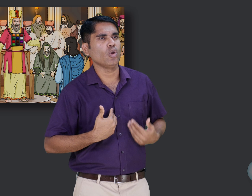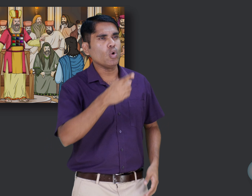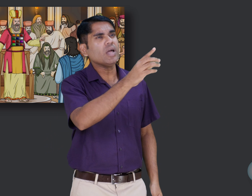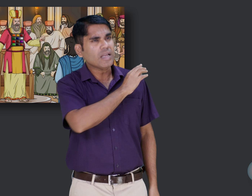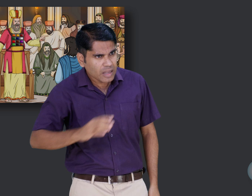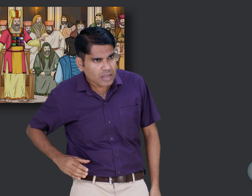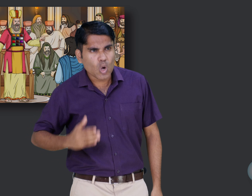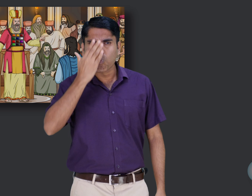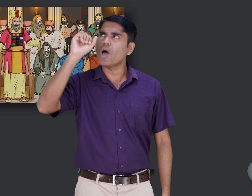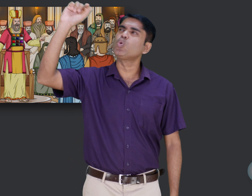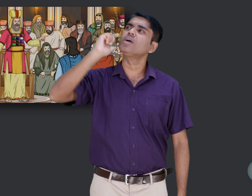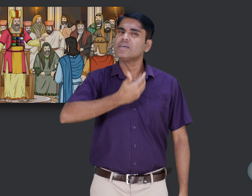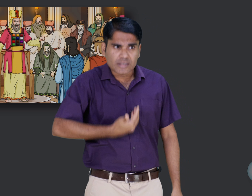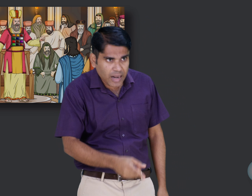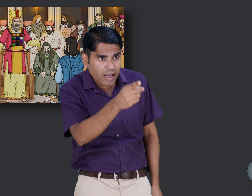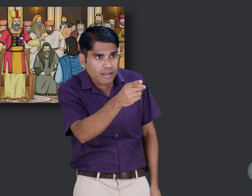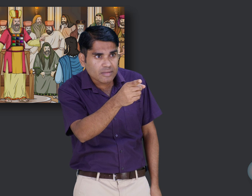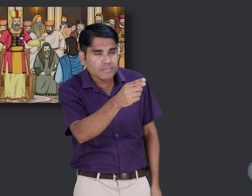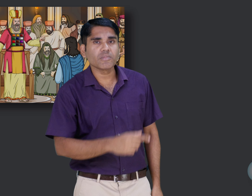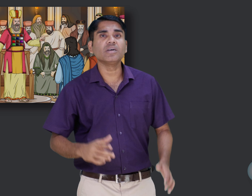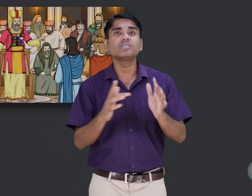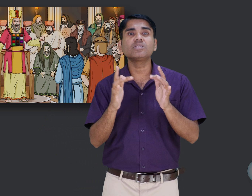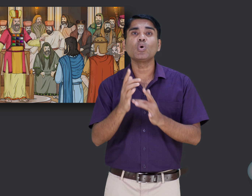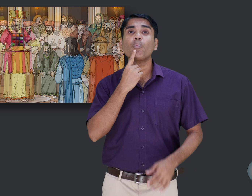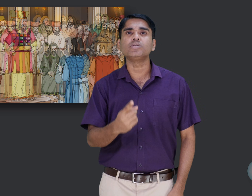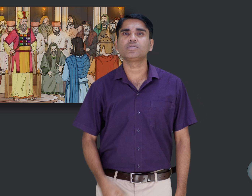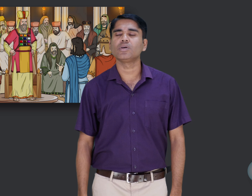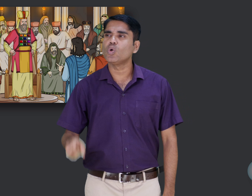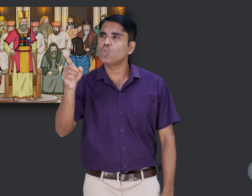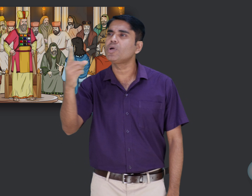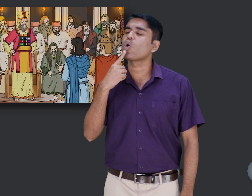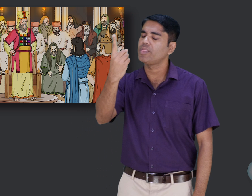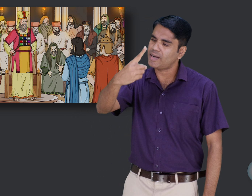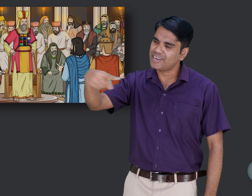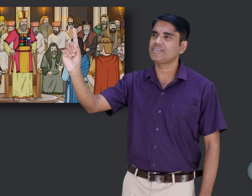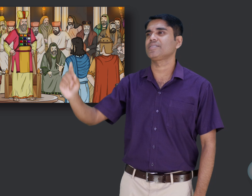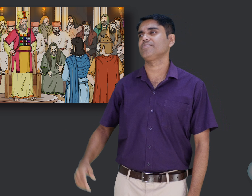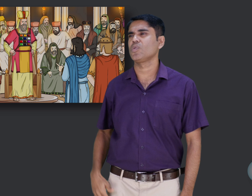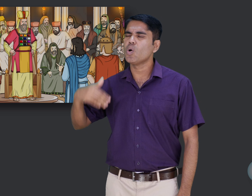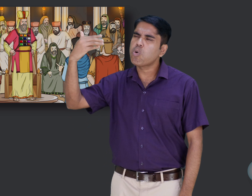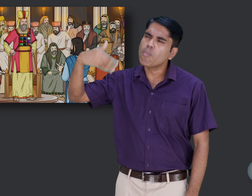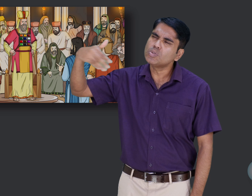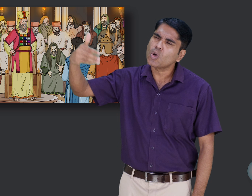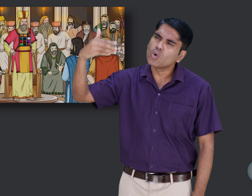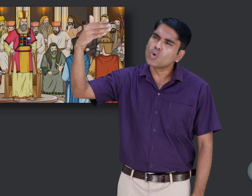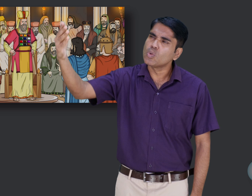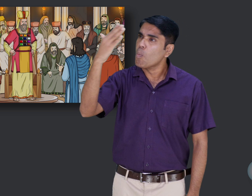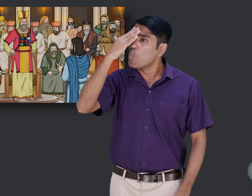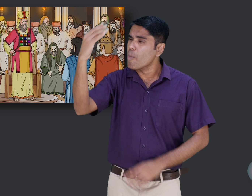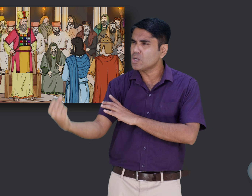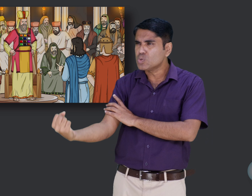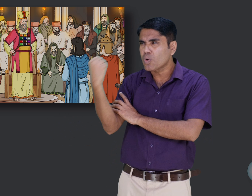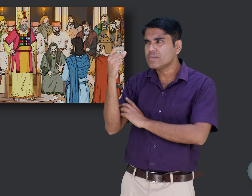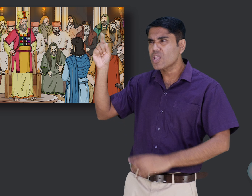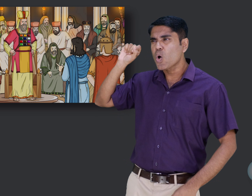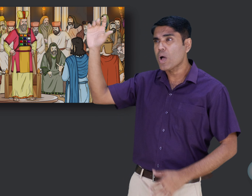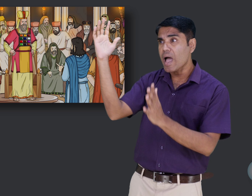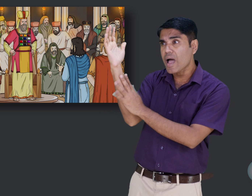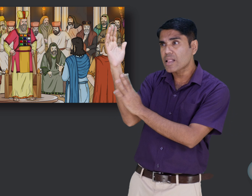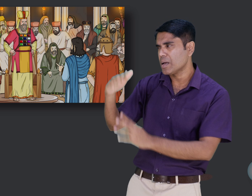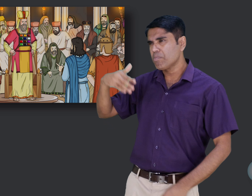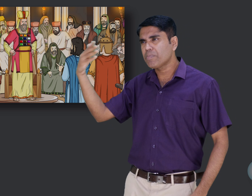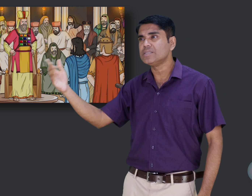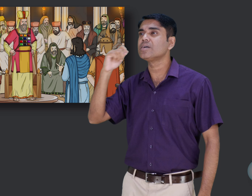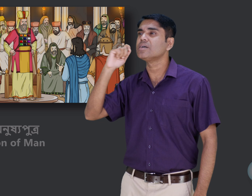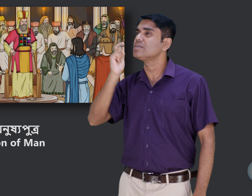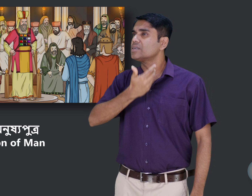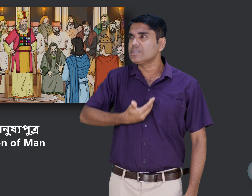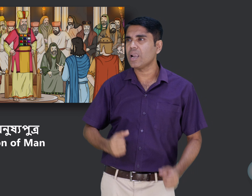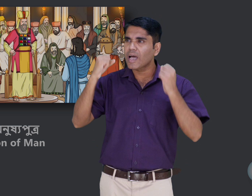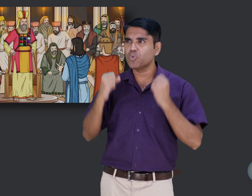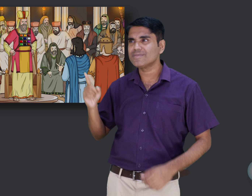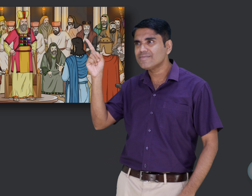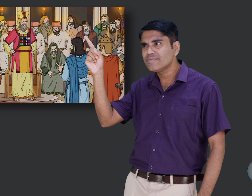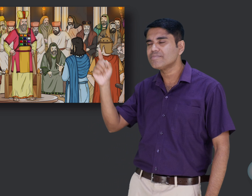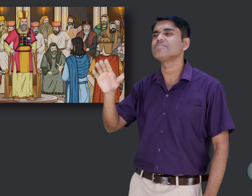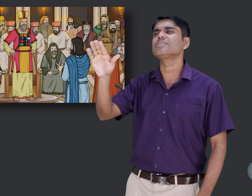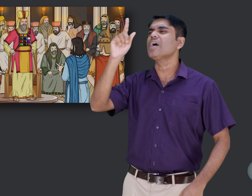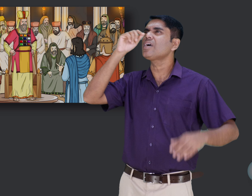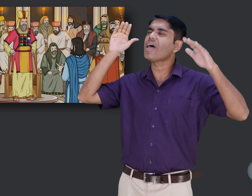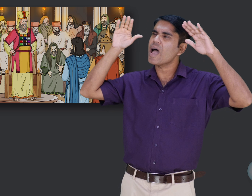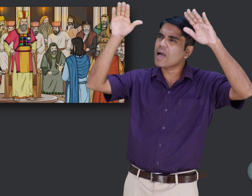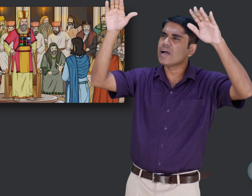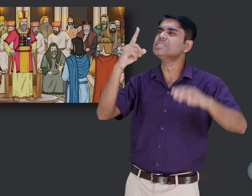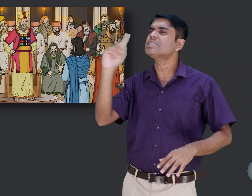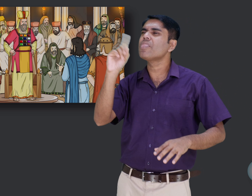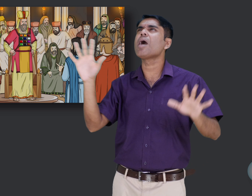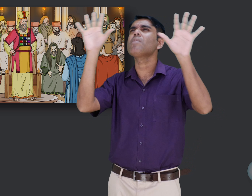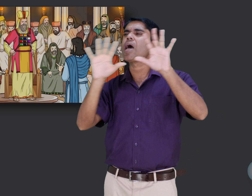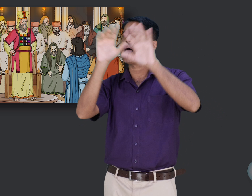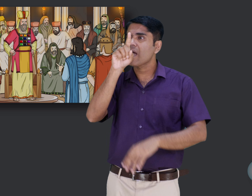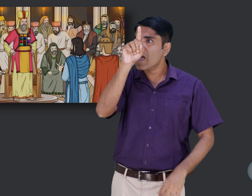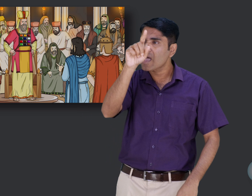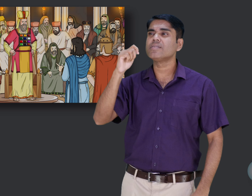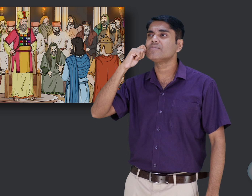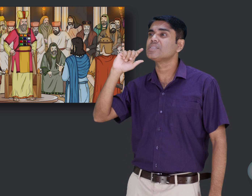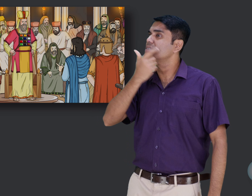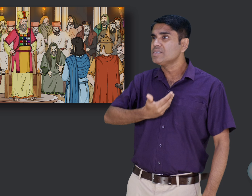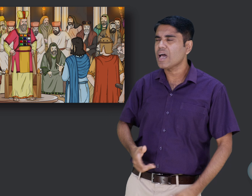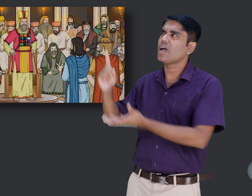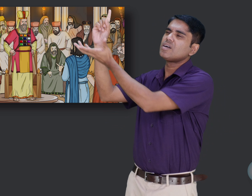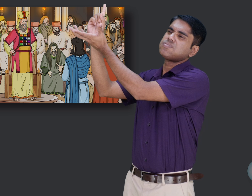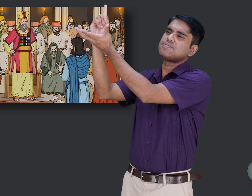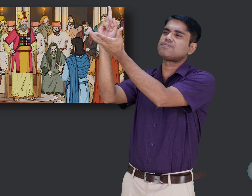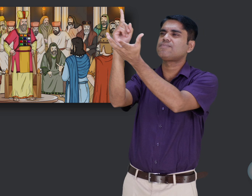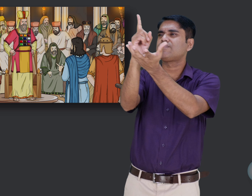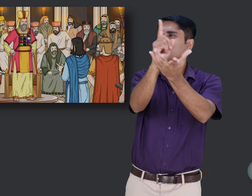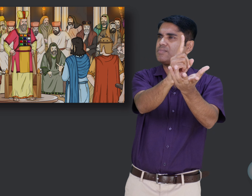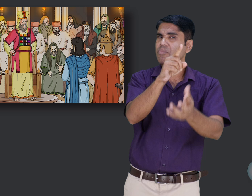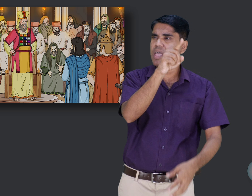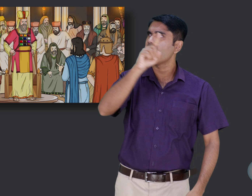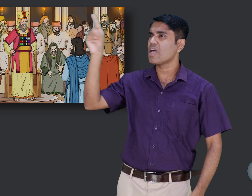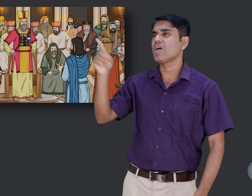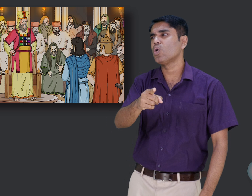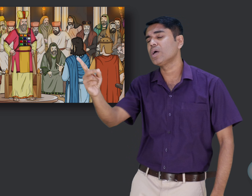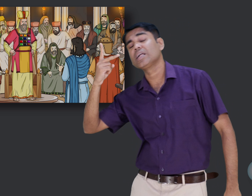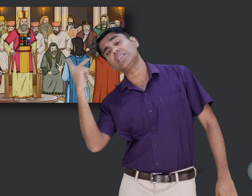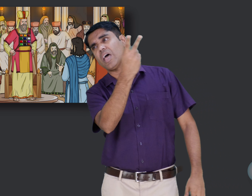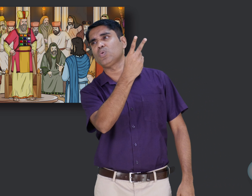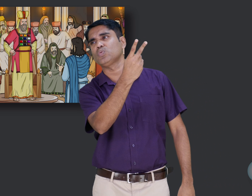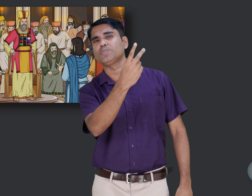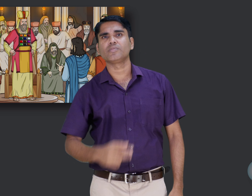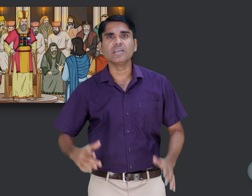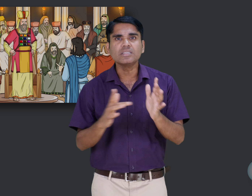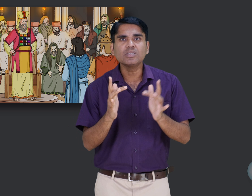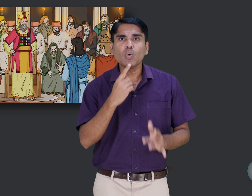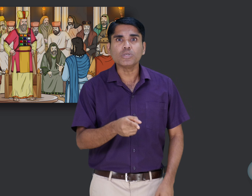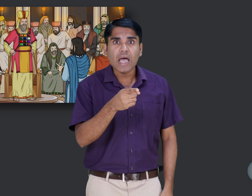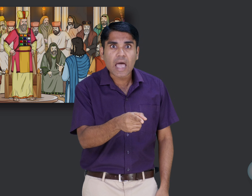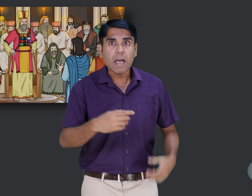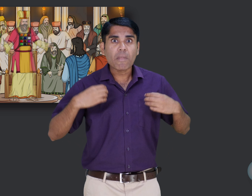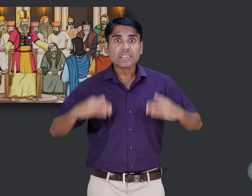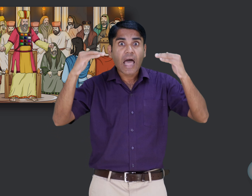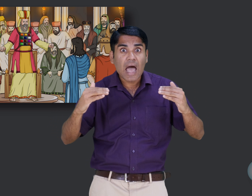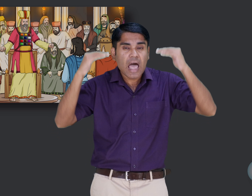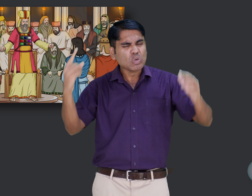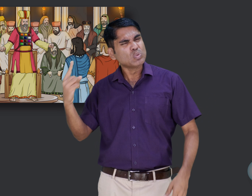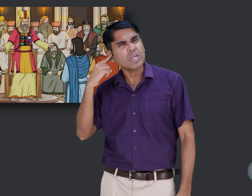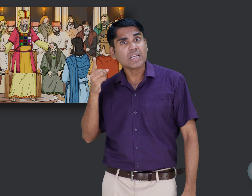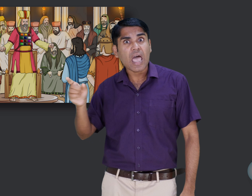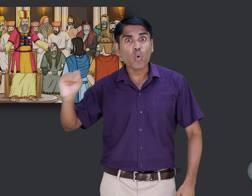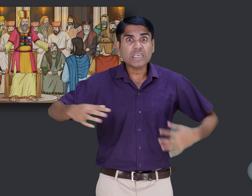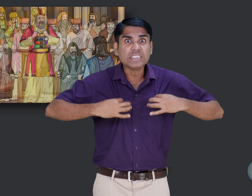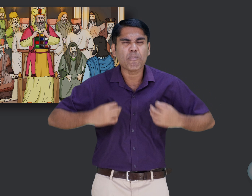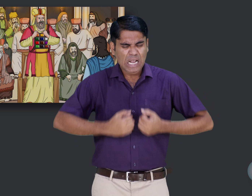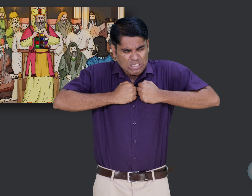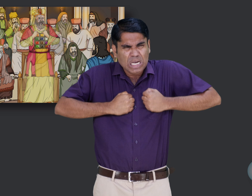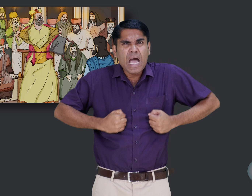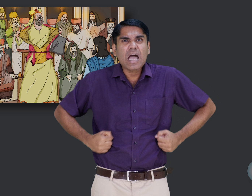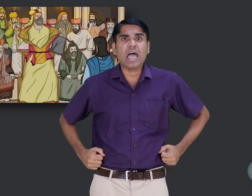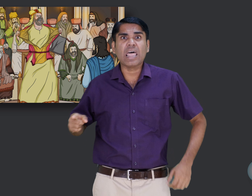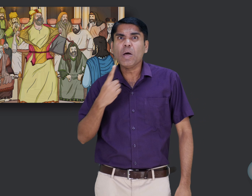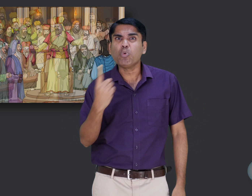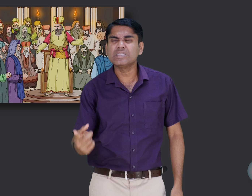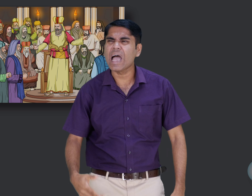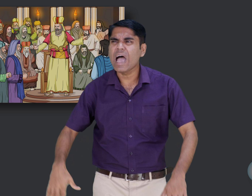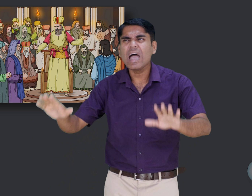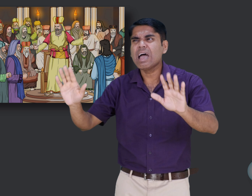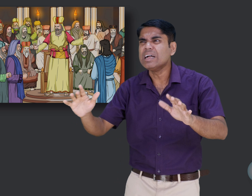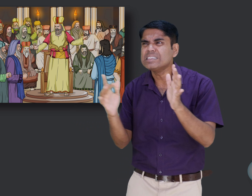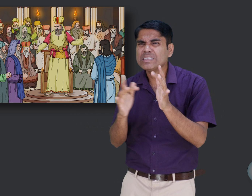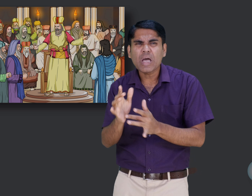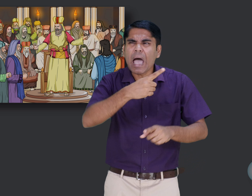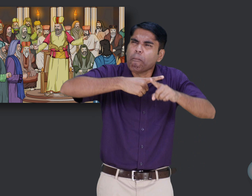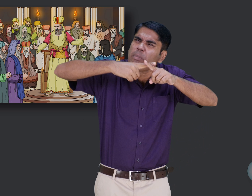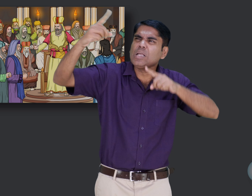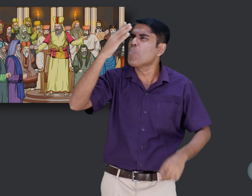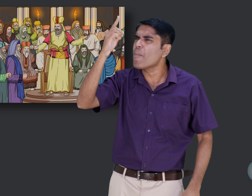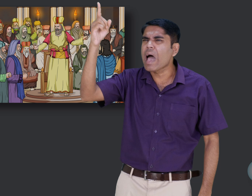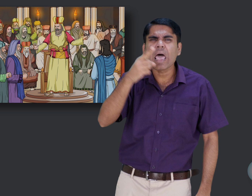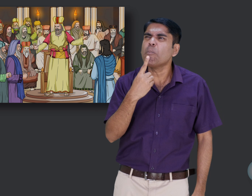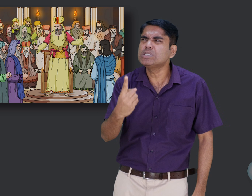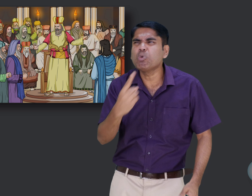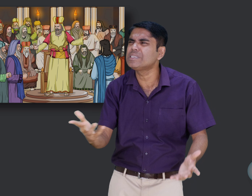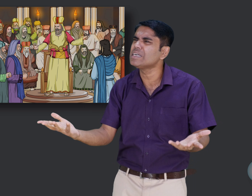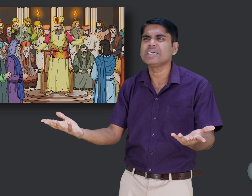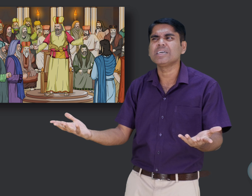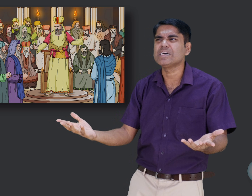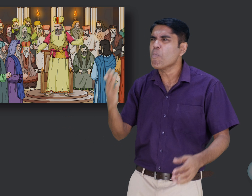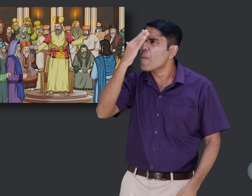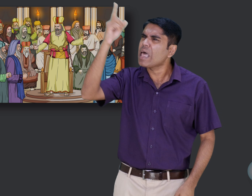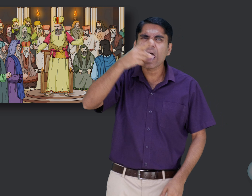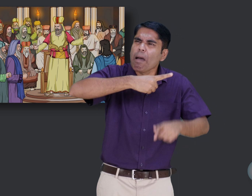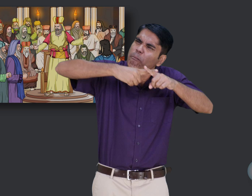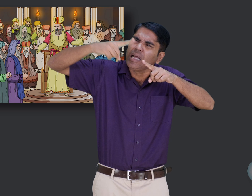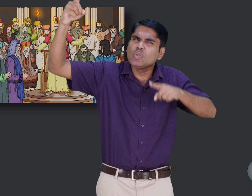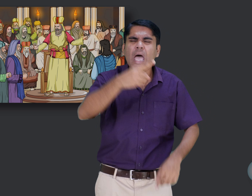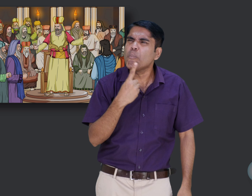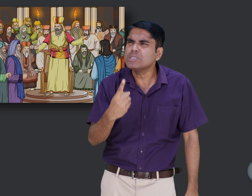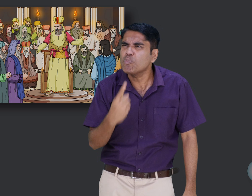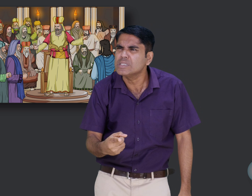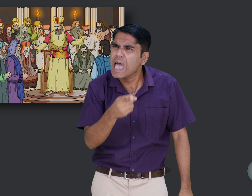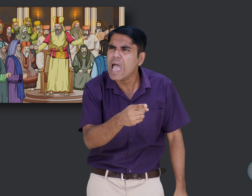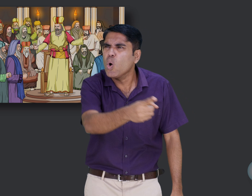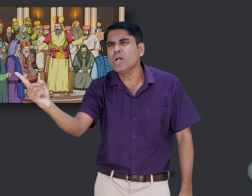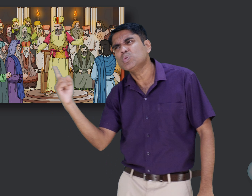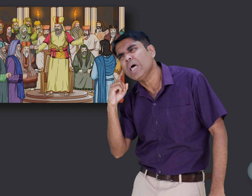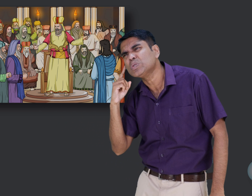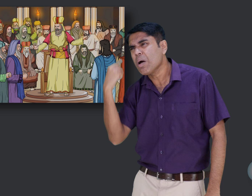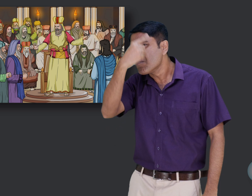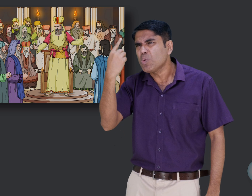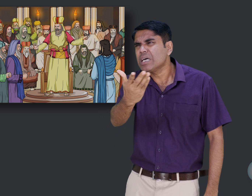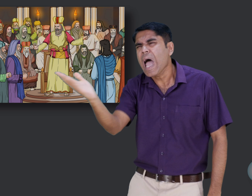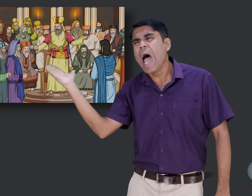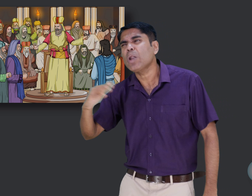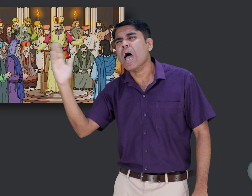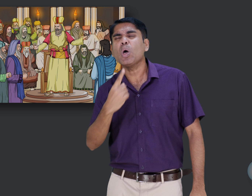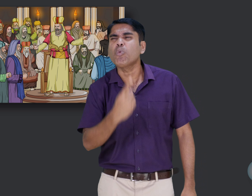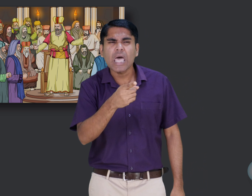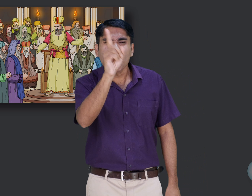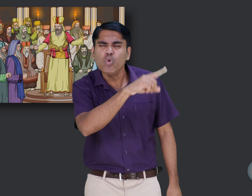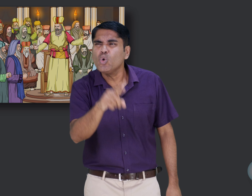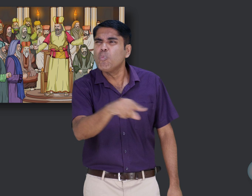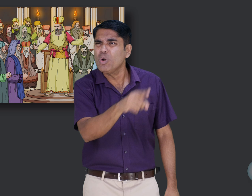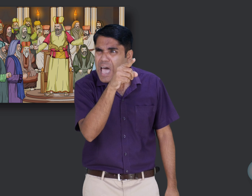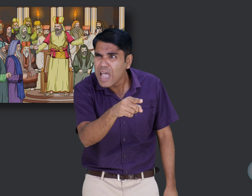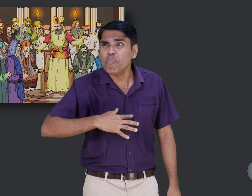“But I say to all of you, from now on you will see the Son of Man sitting at the right hand of Power and coming on the clouds of heaven.” At this, the high priest tore his clothes and declared, “He has blasphemed! Why do we need any more witnesses?